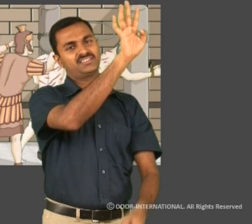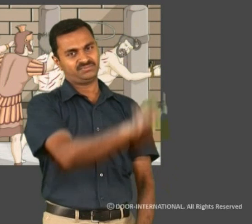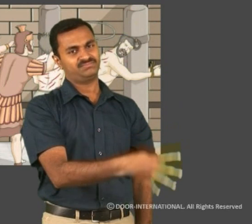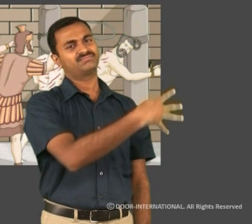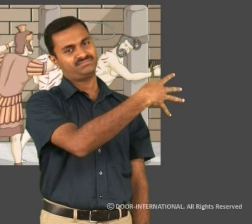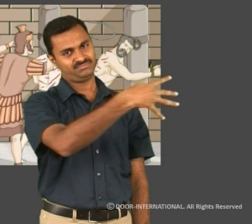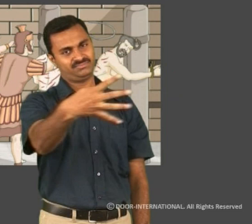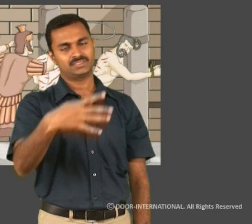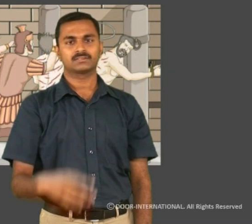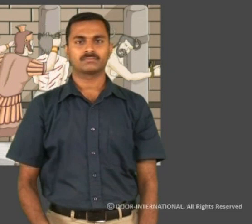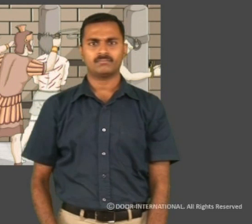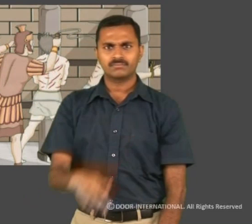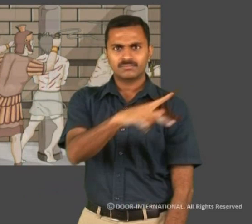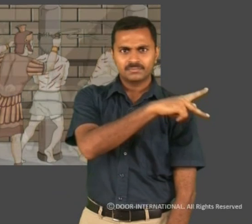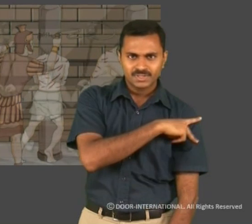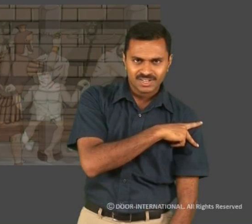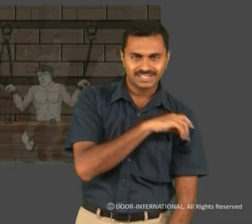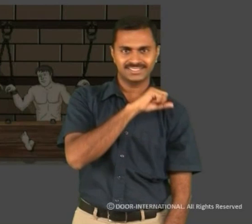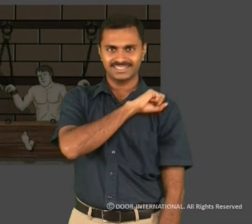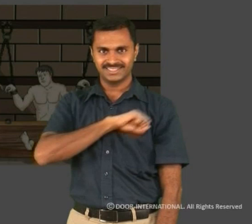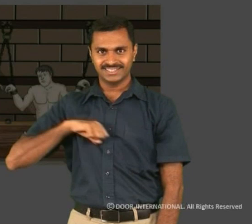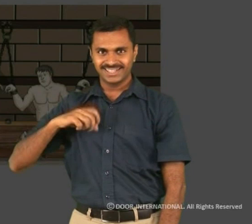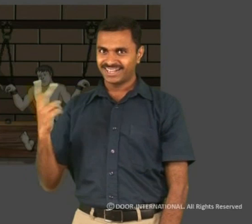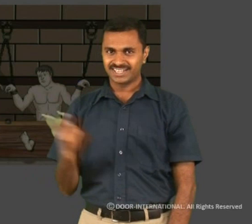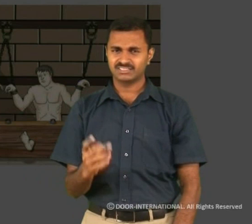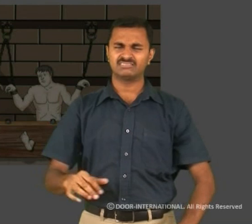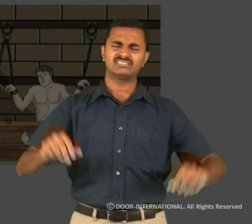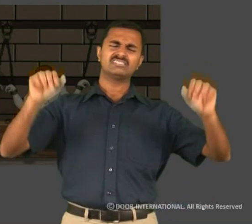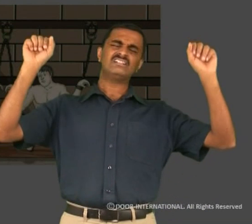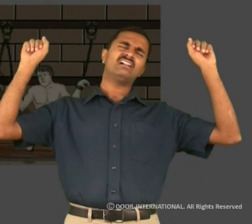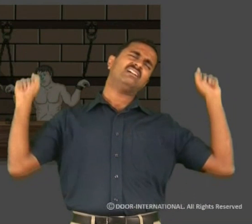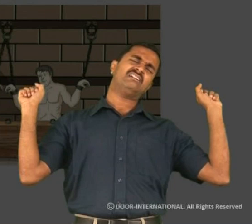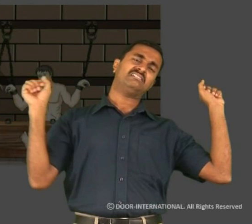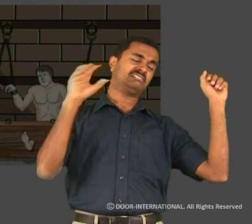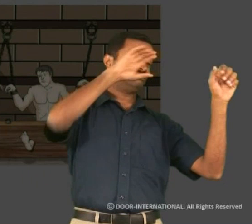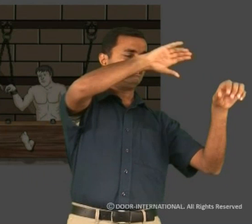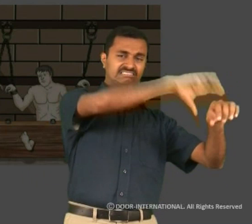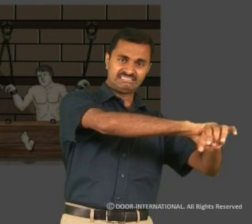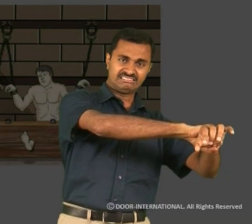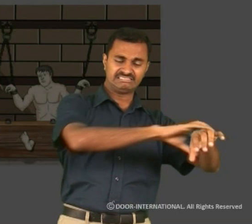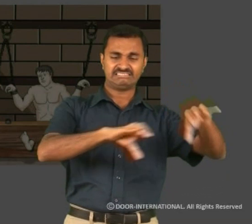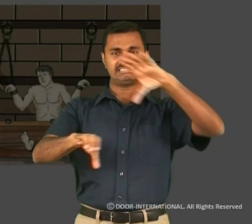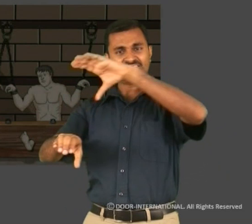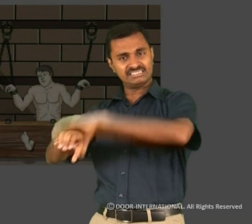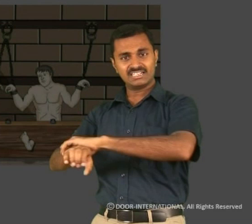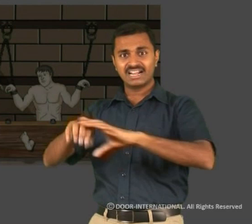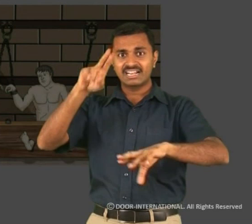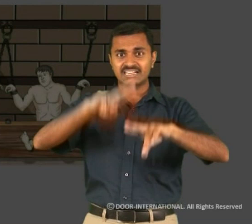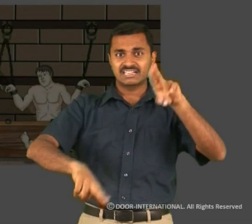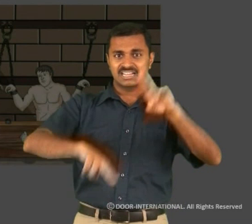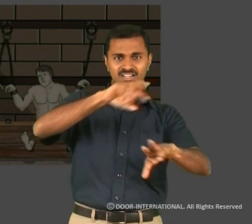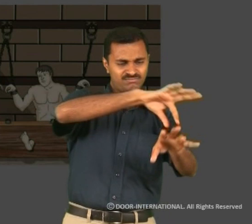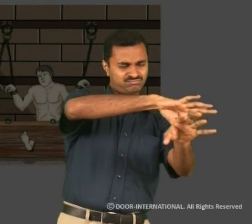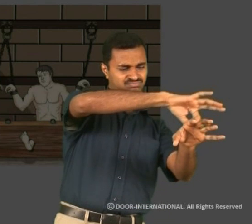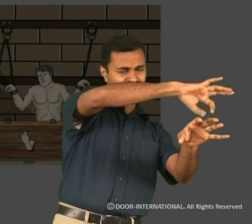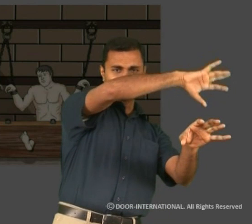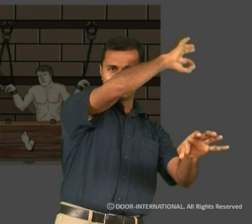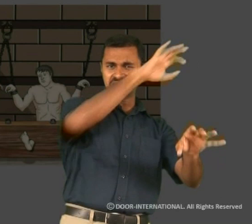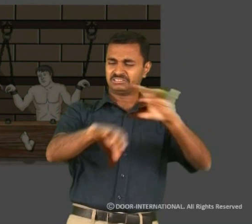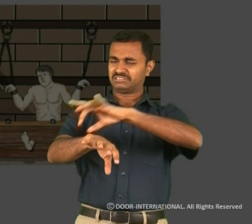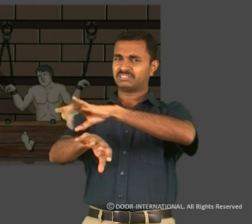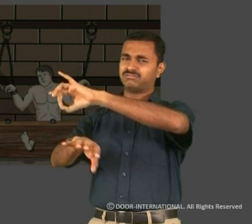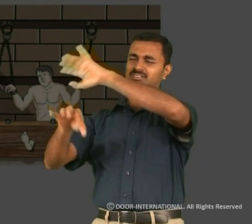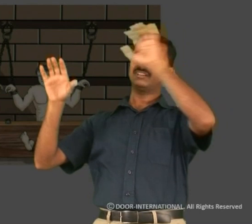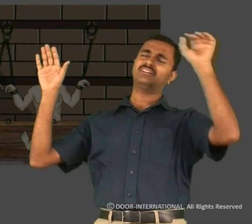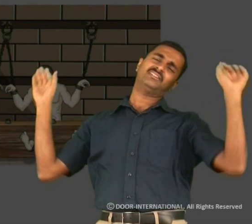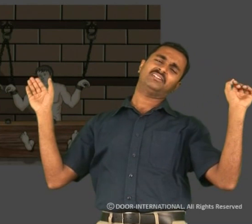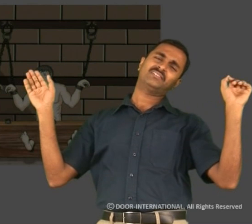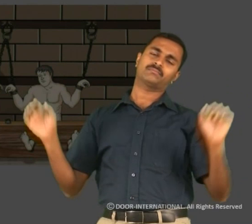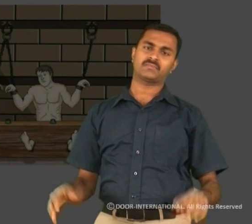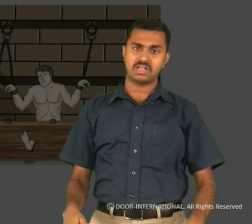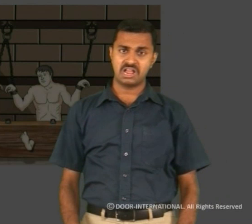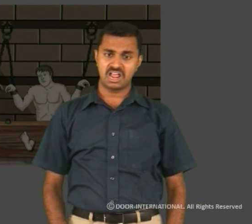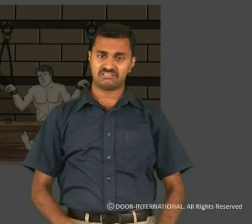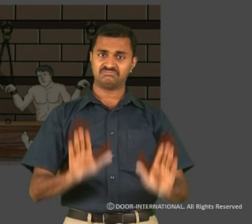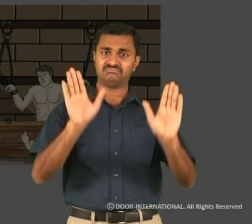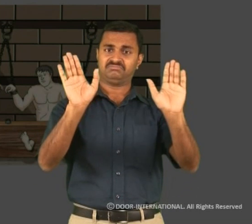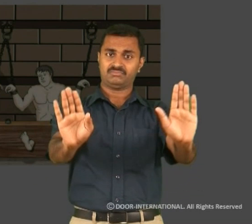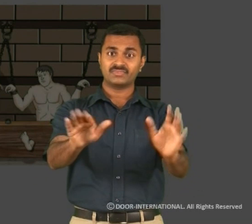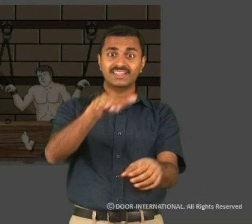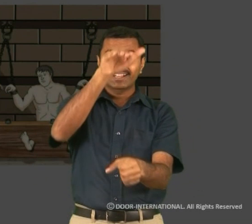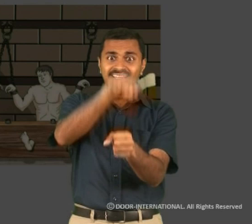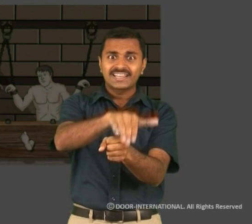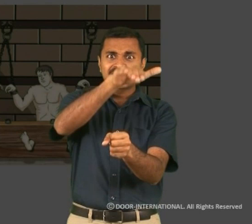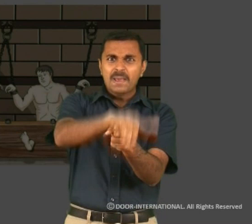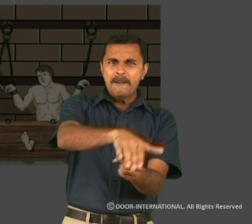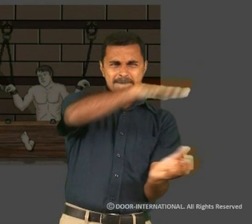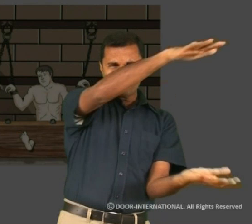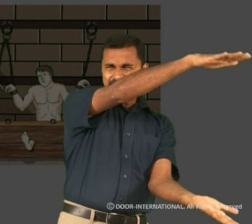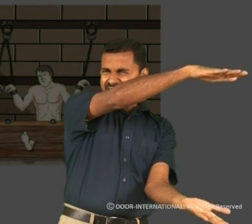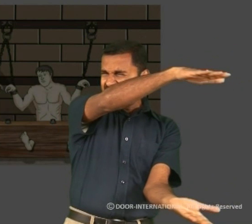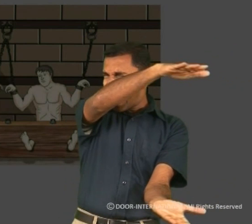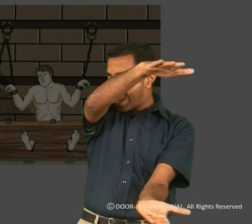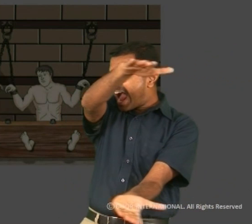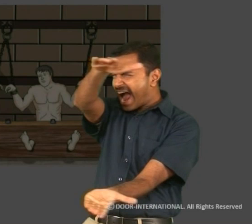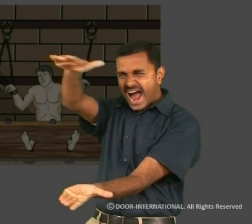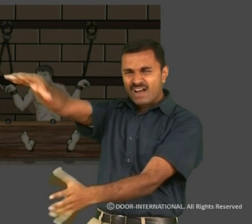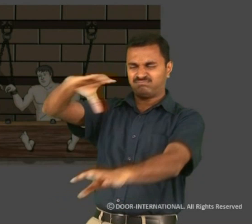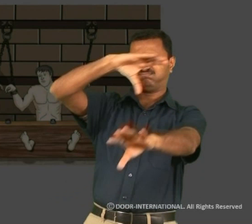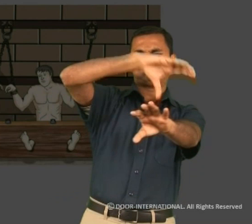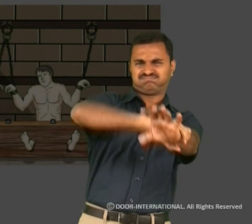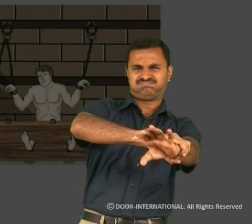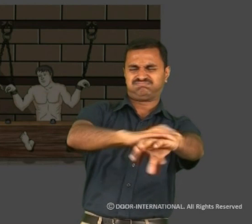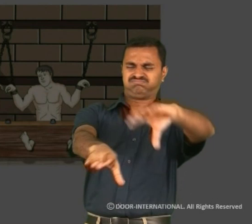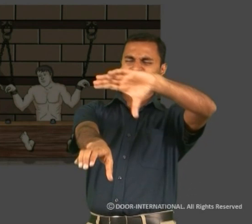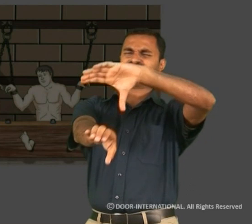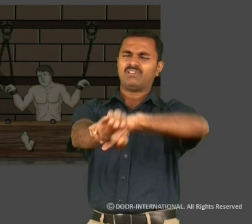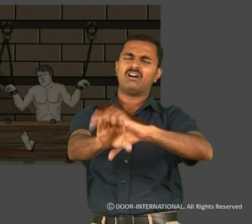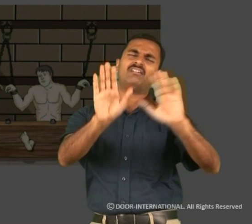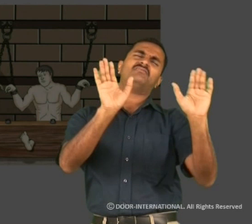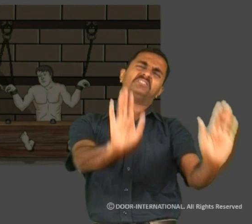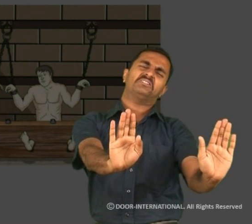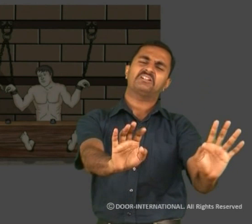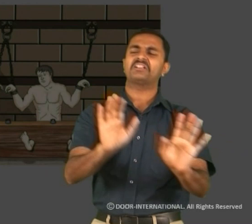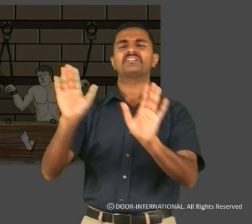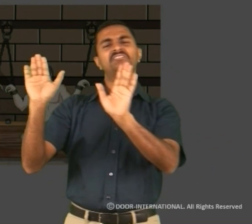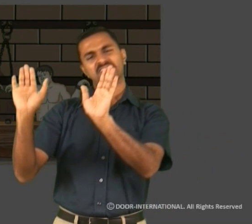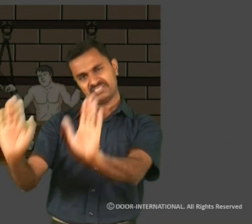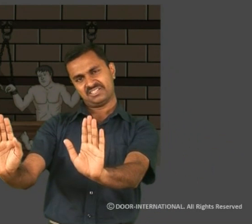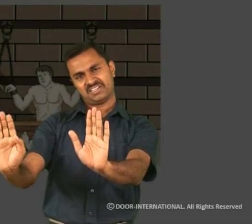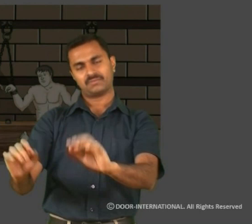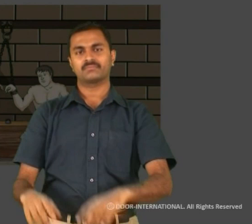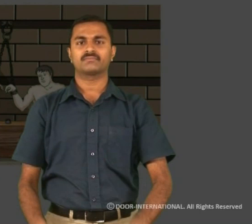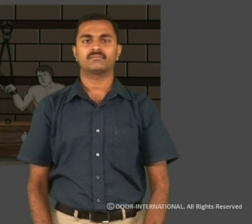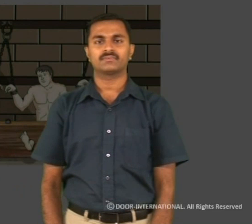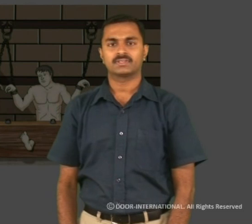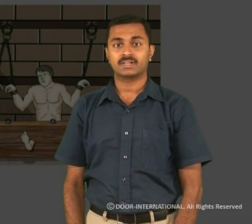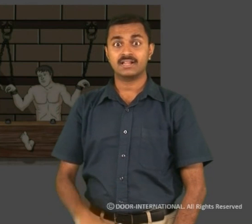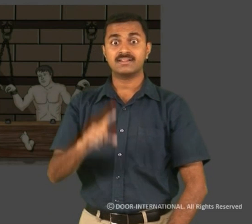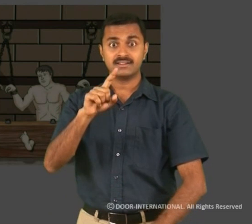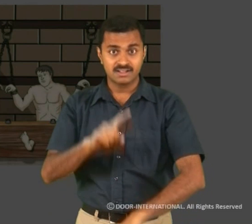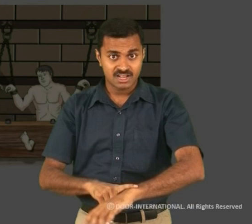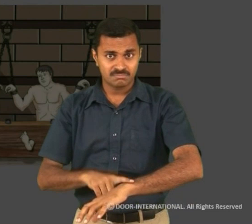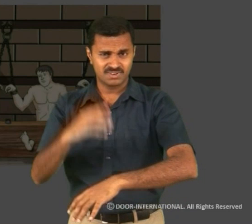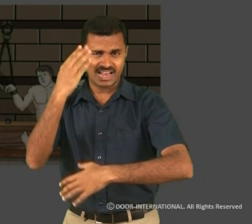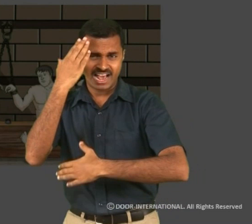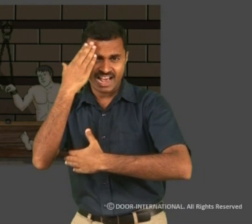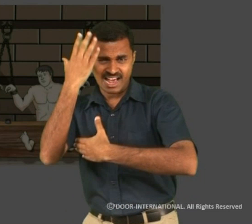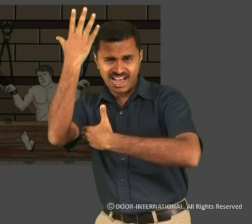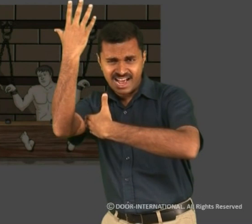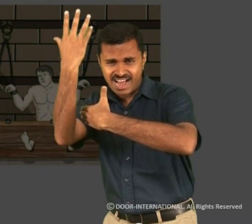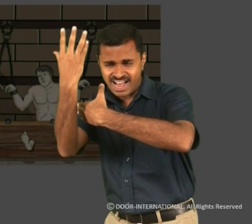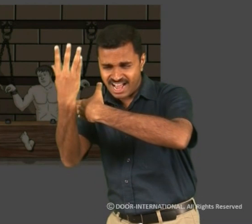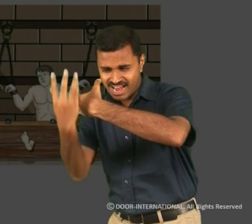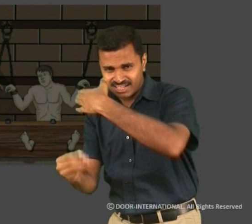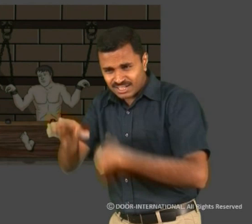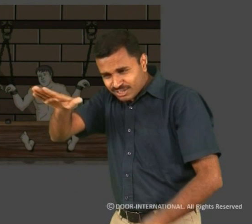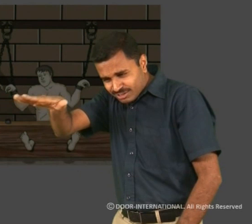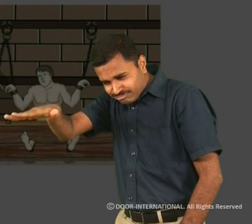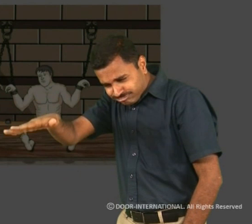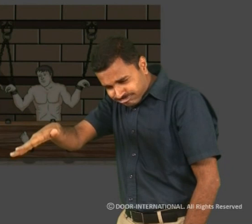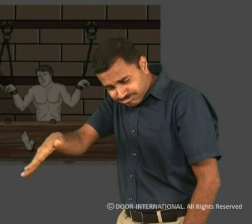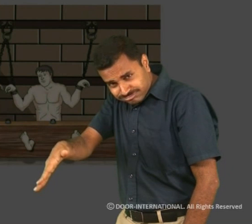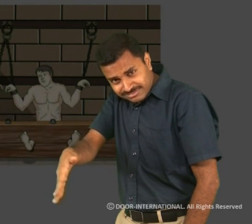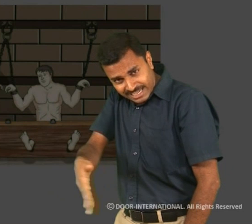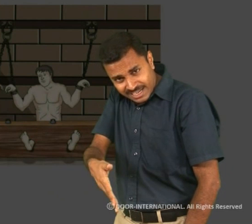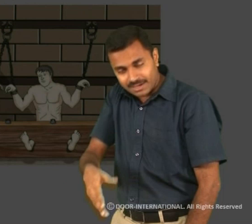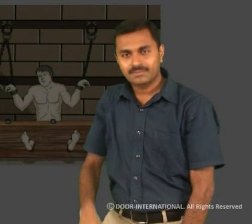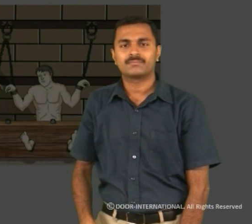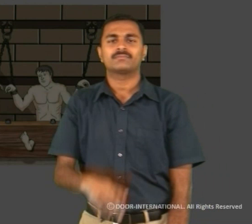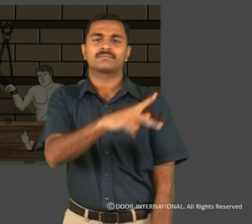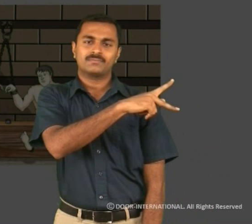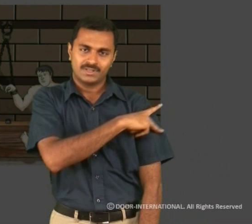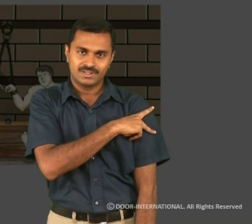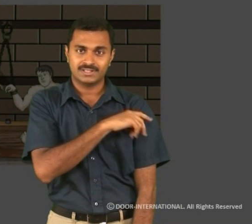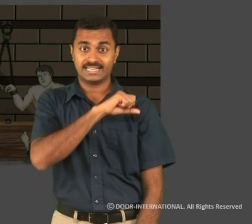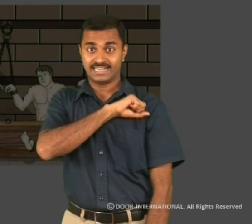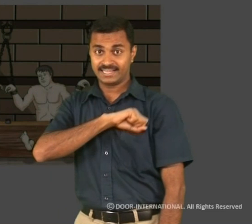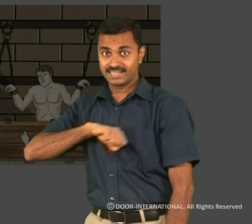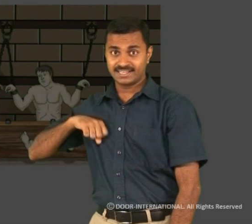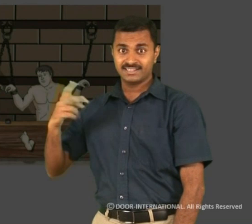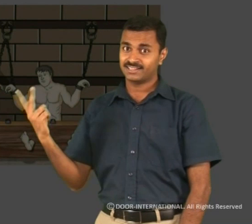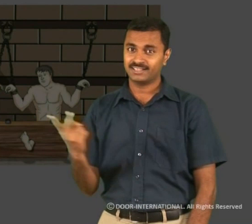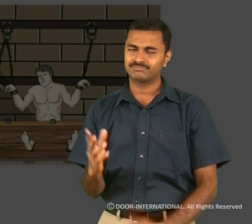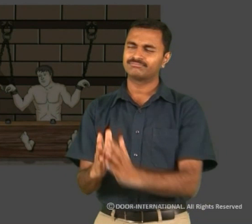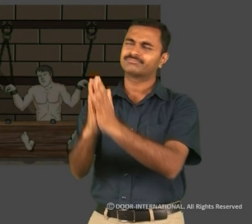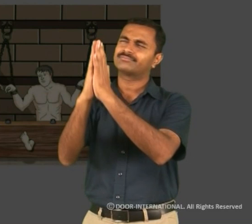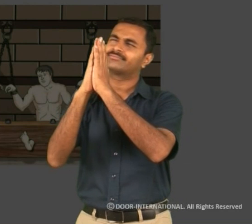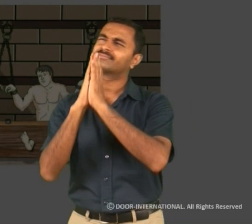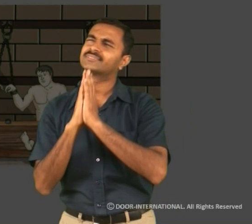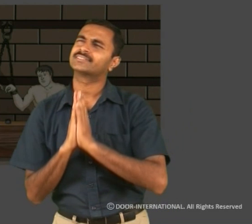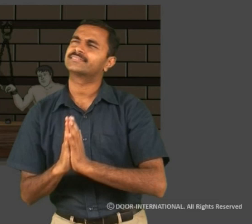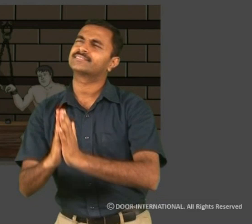On receiving this order, he placed them in the inner cell and fastened their feet in the stocks.